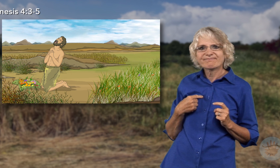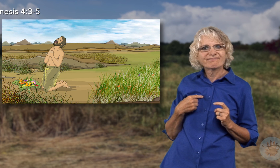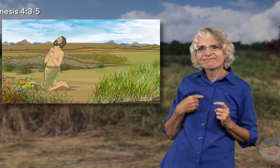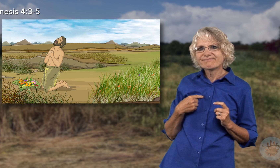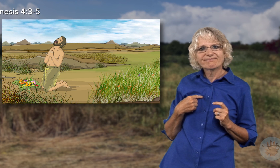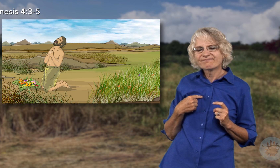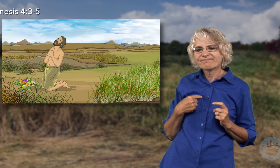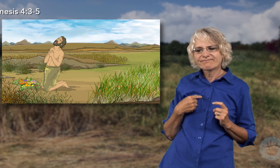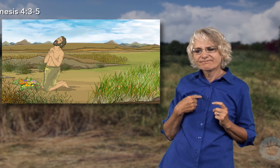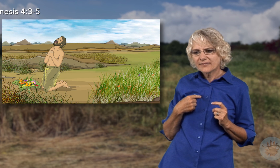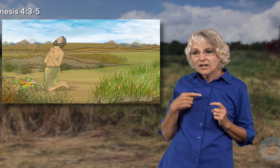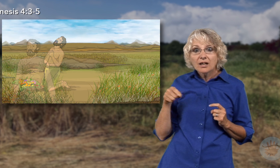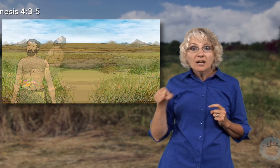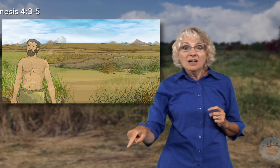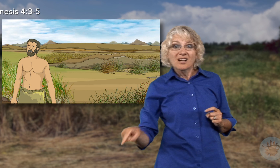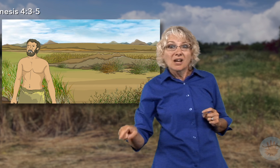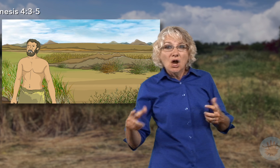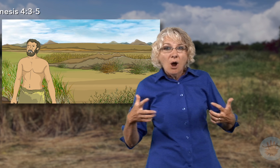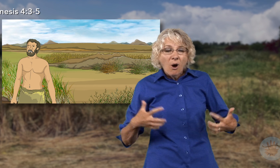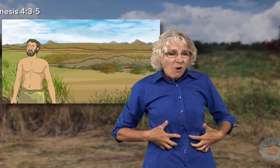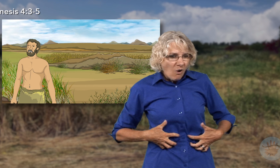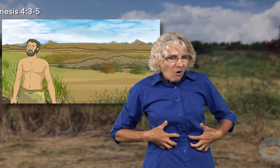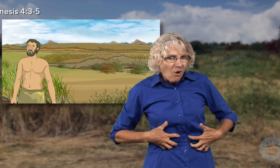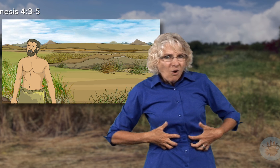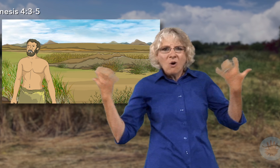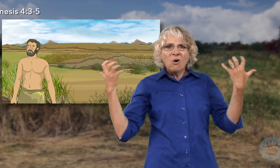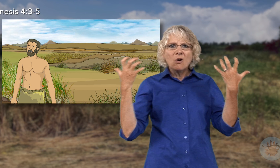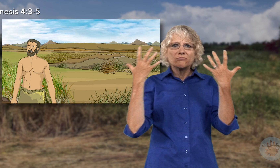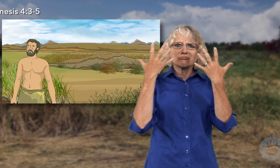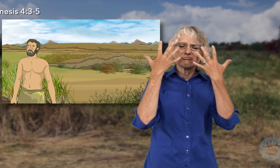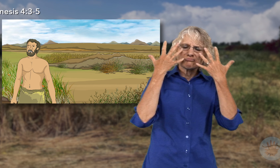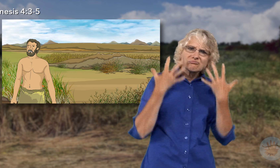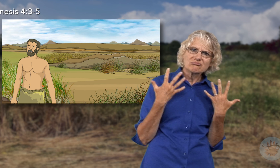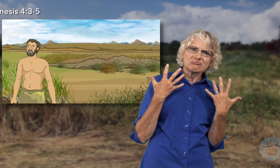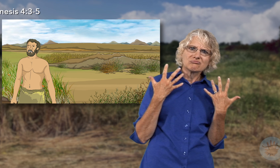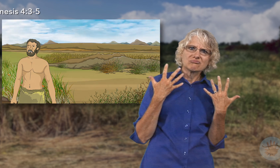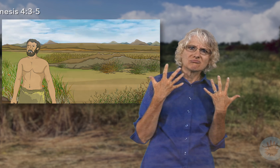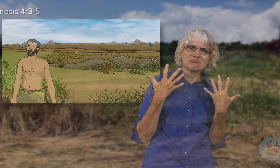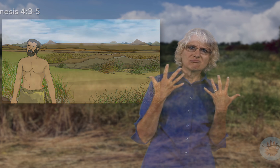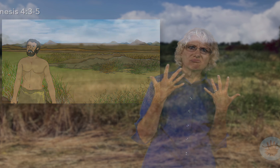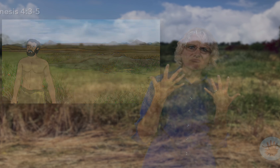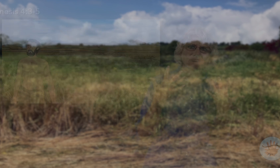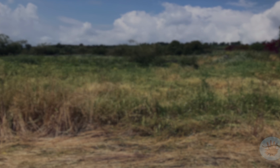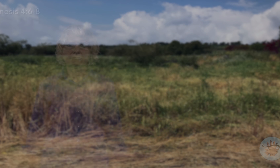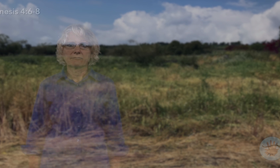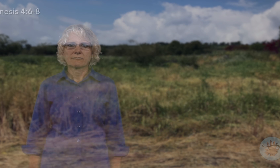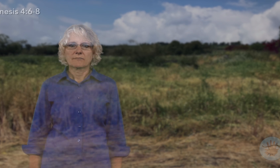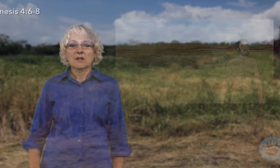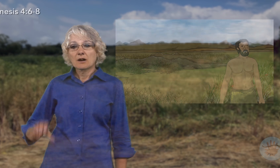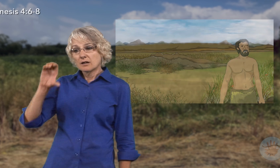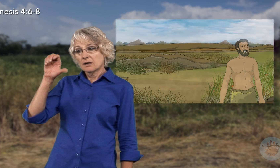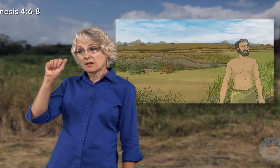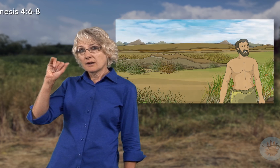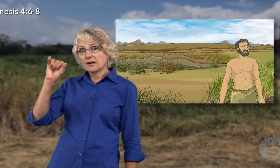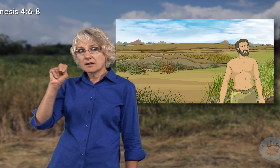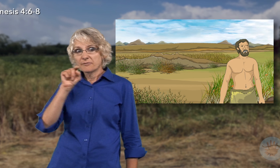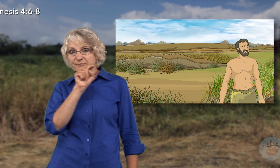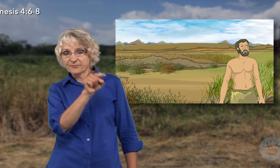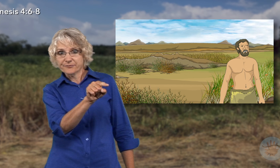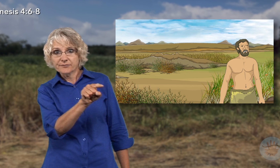So Cain became very angry, and his countenance fell.